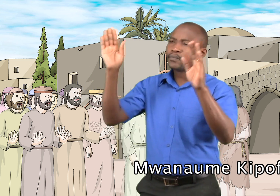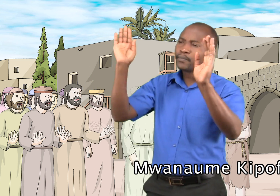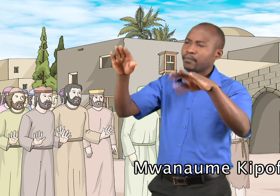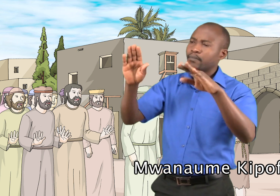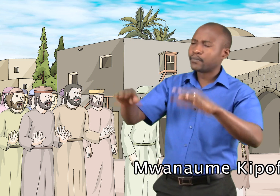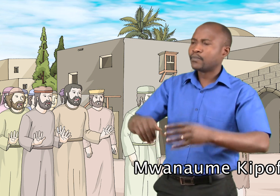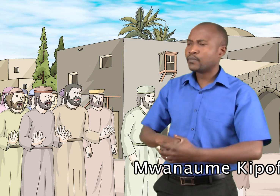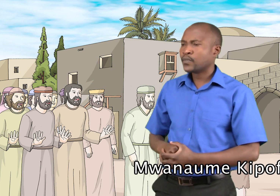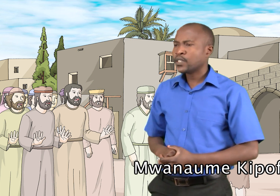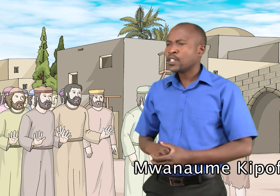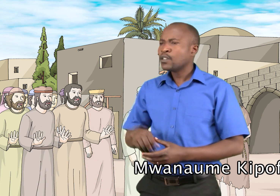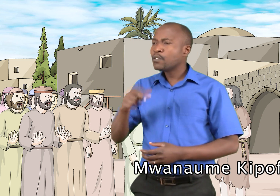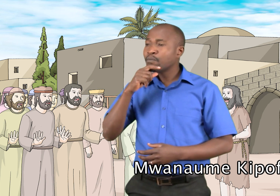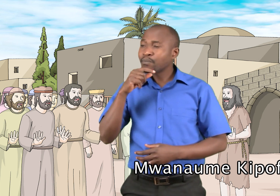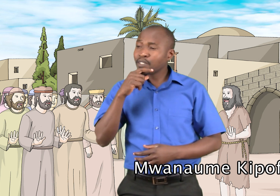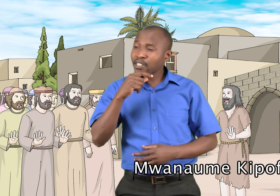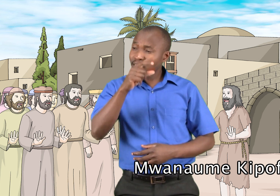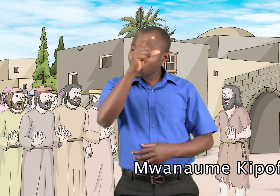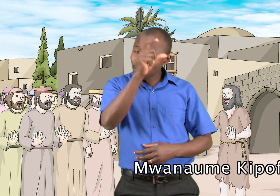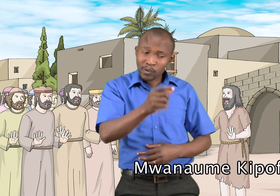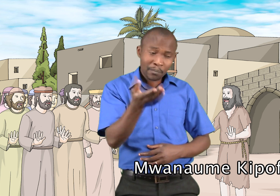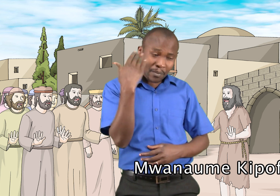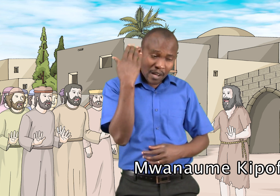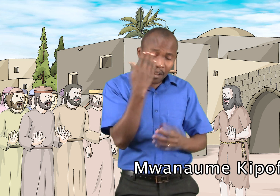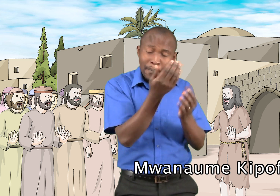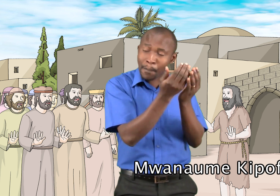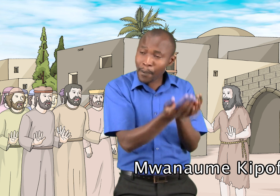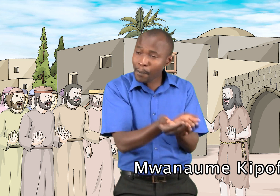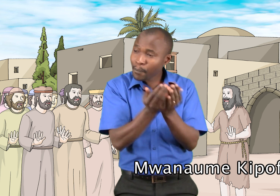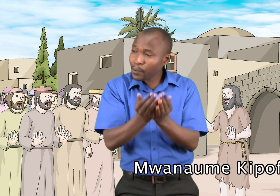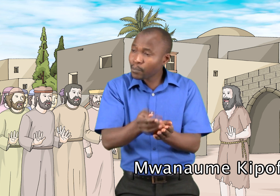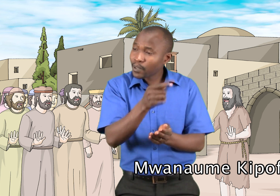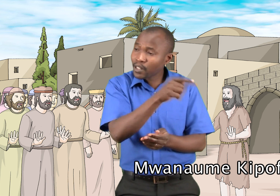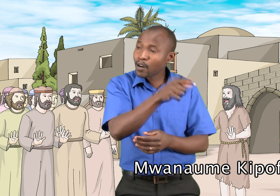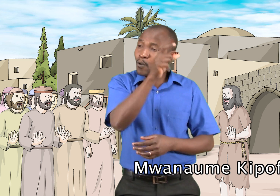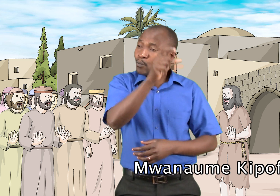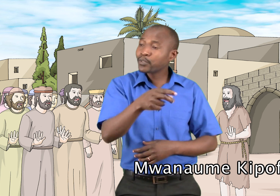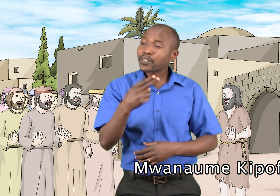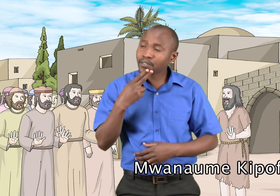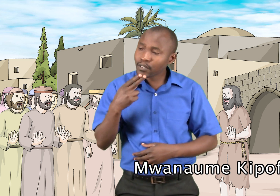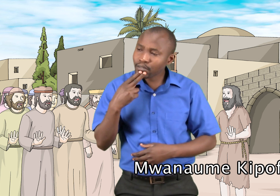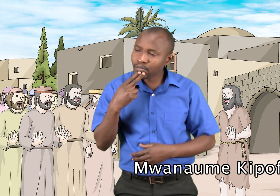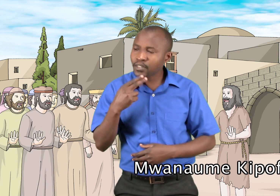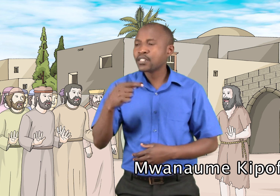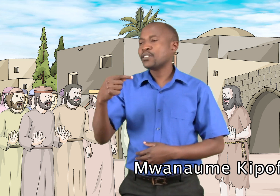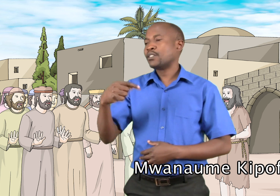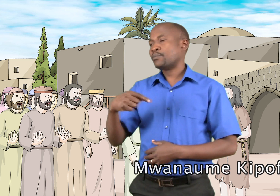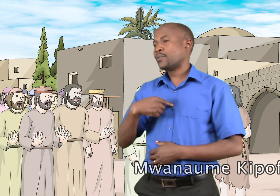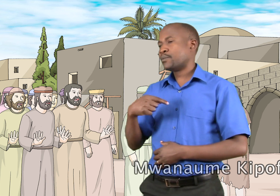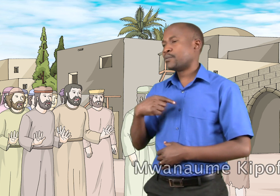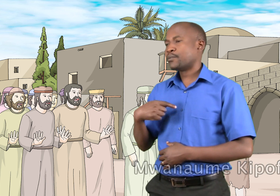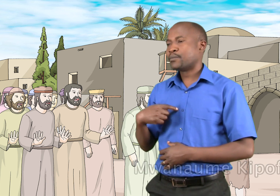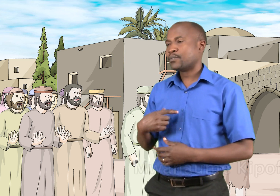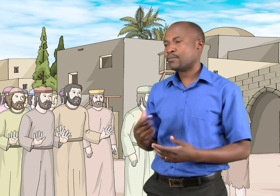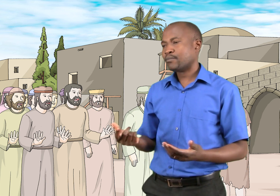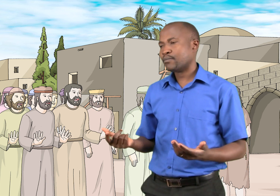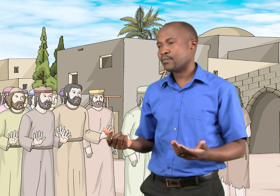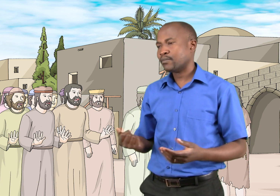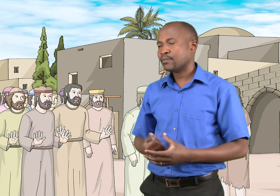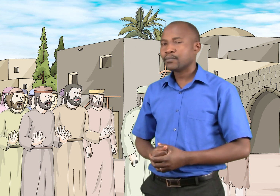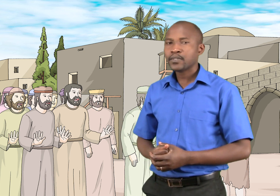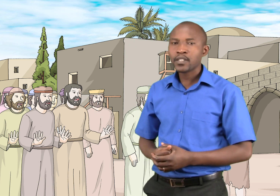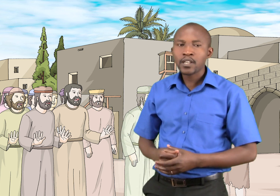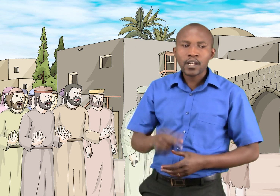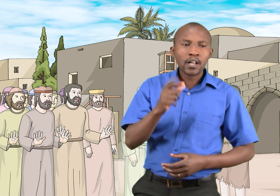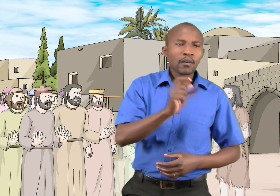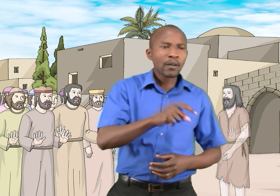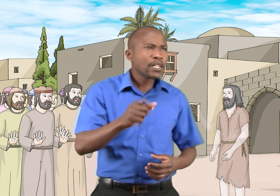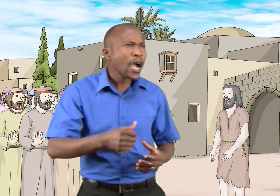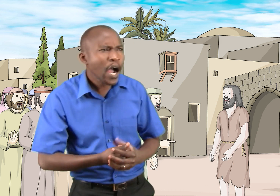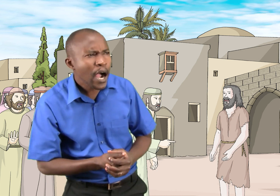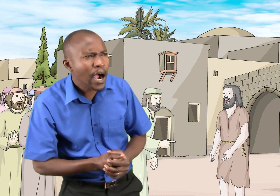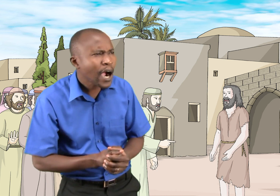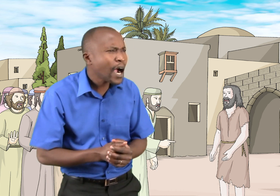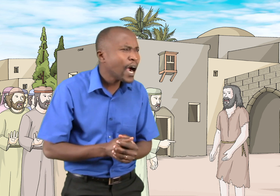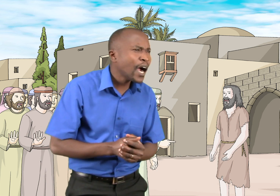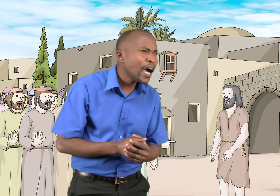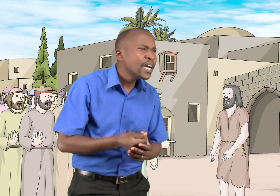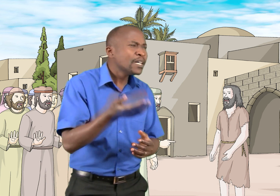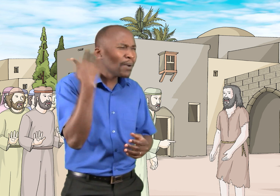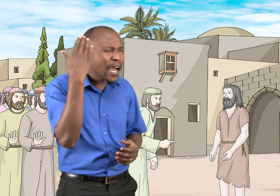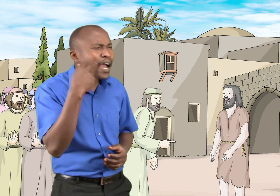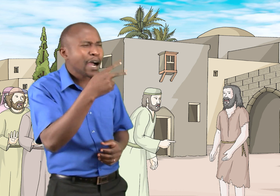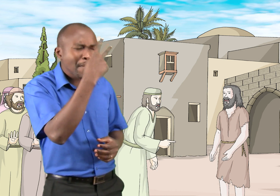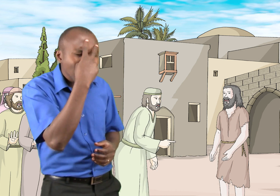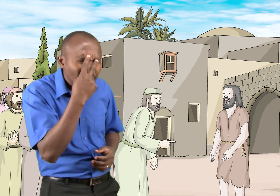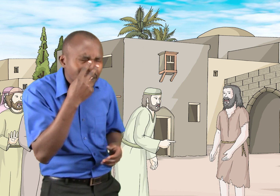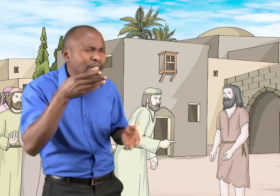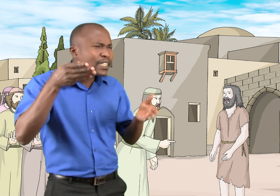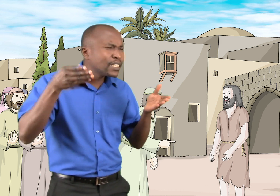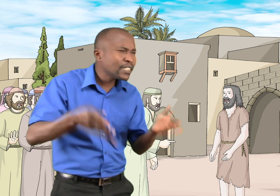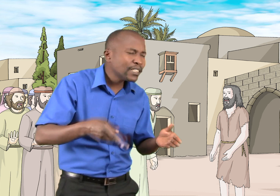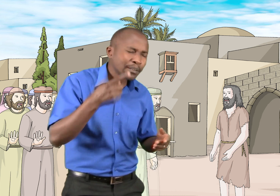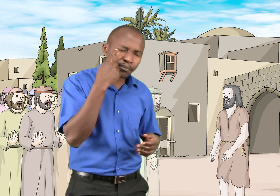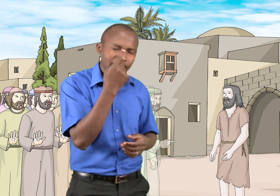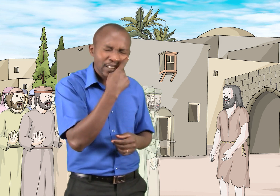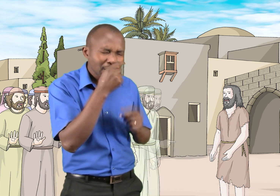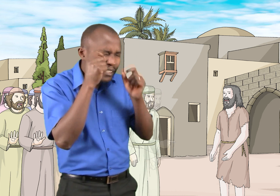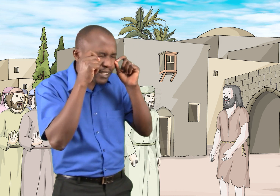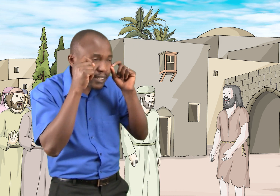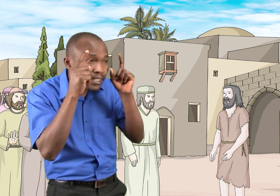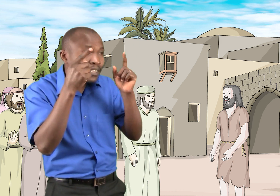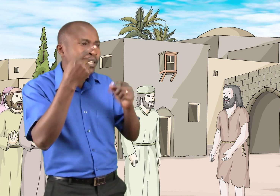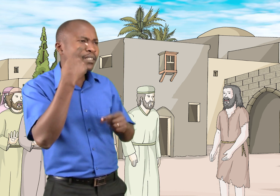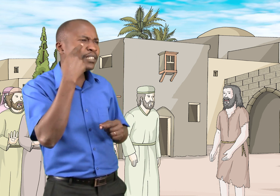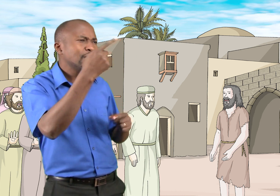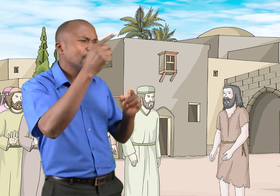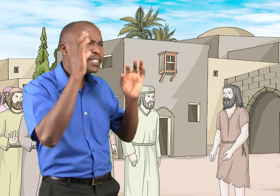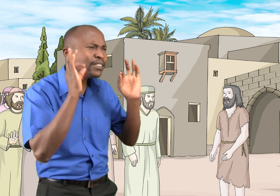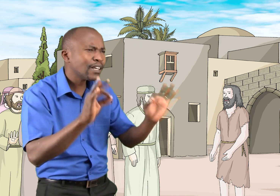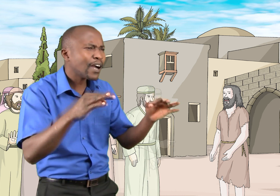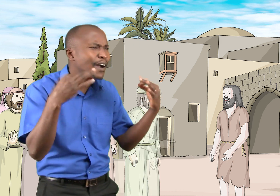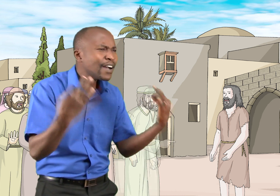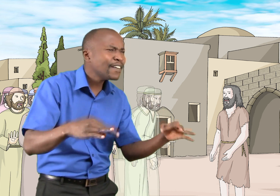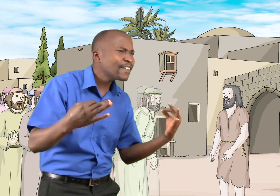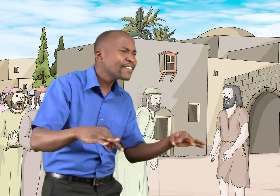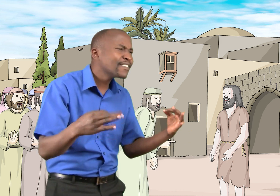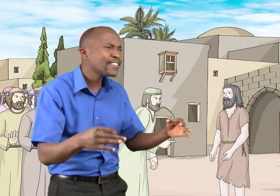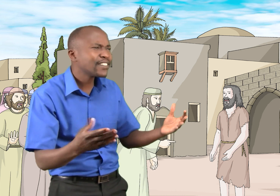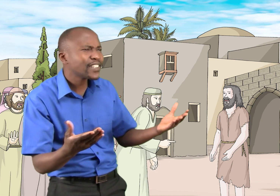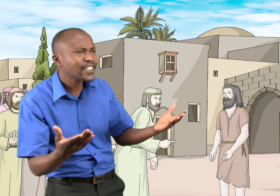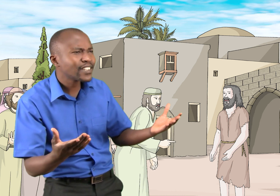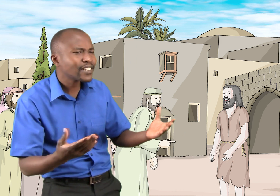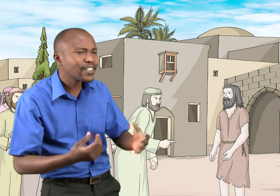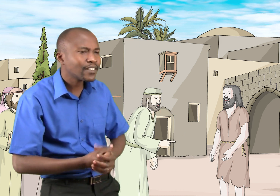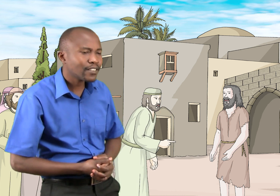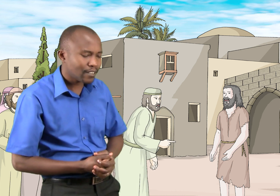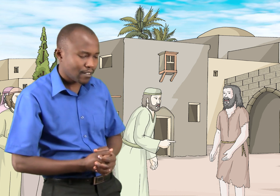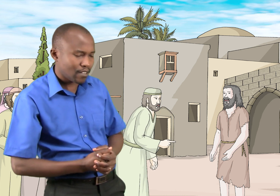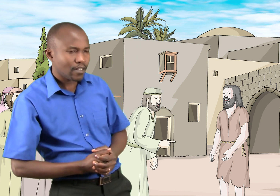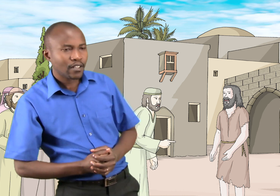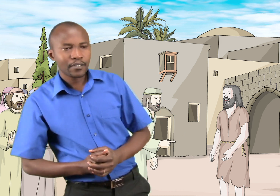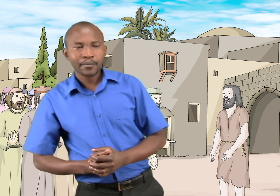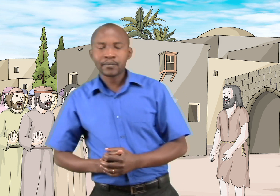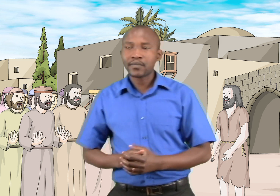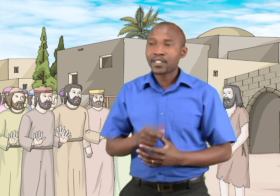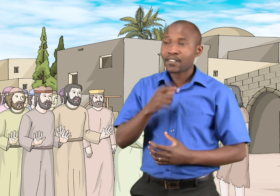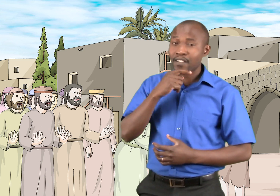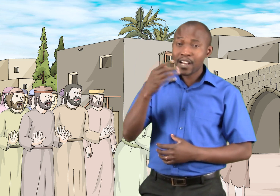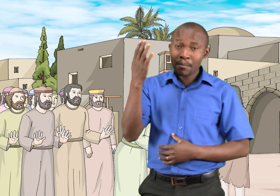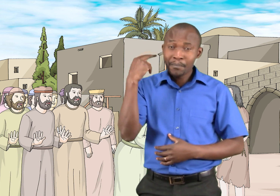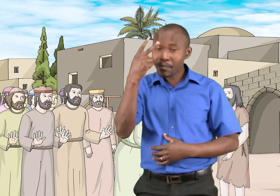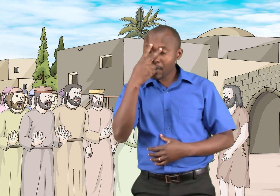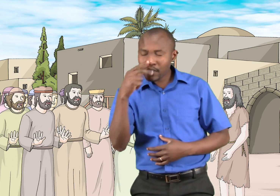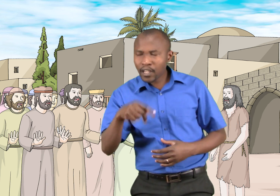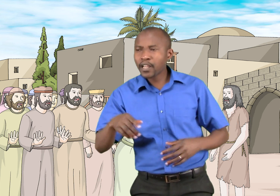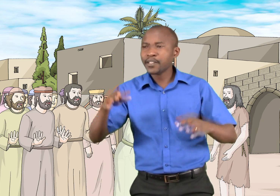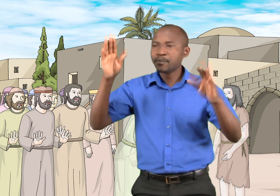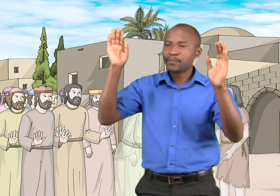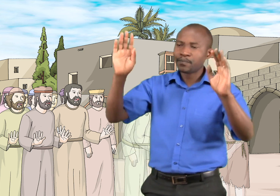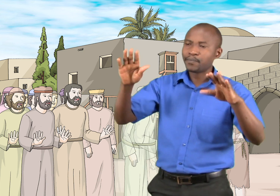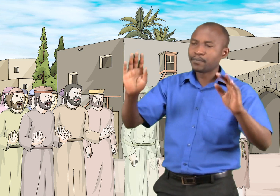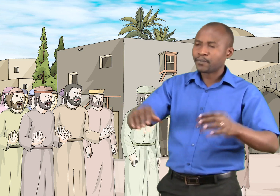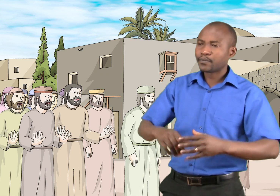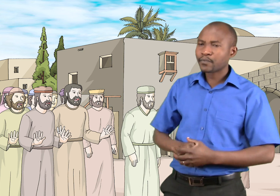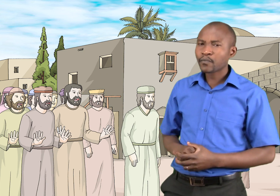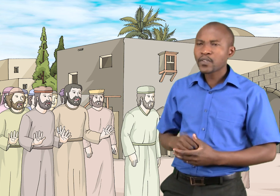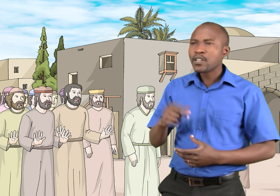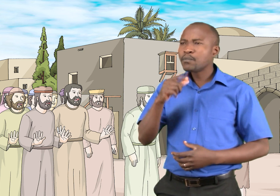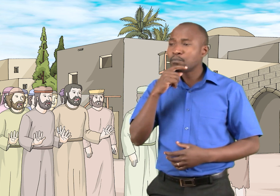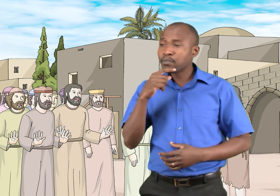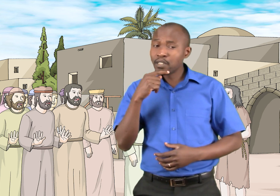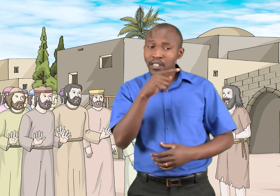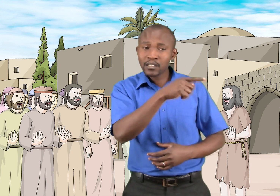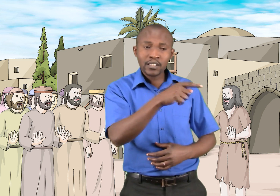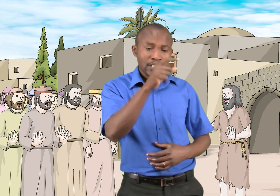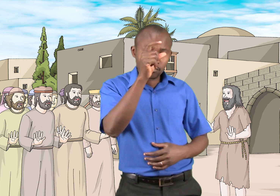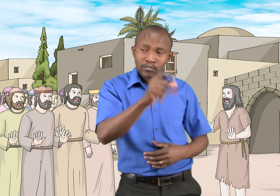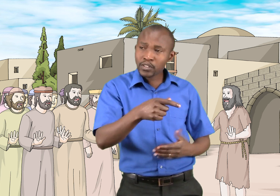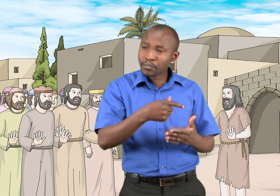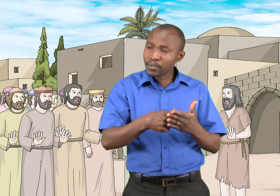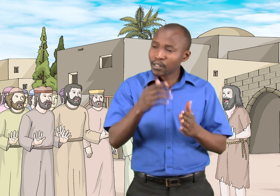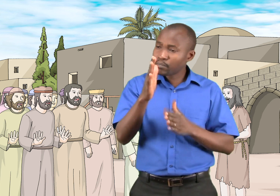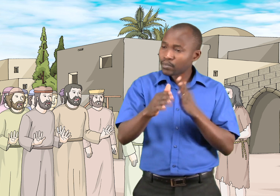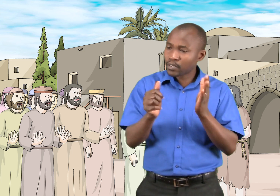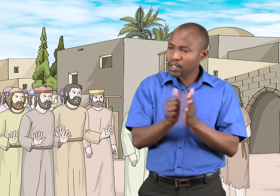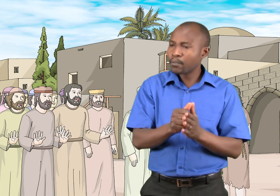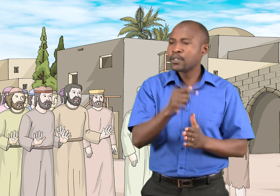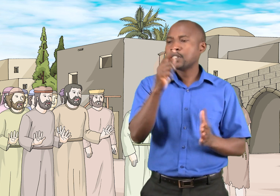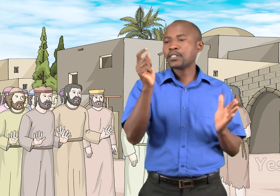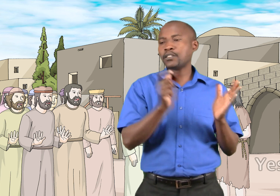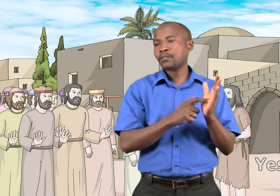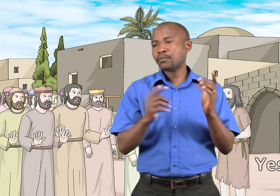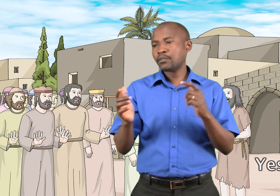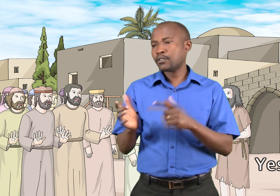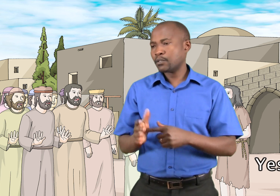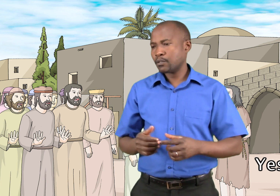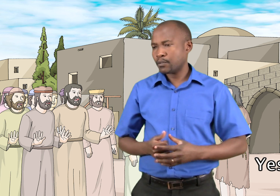But the man kept saying, “I am the one.” “How then were your eyes opened?”